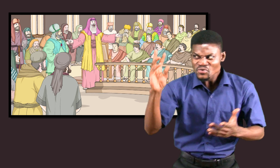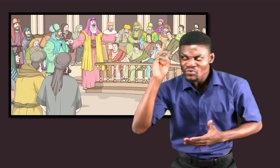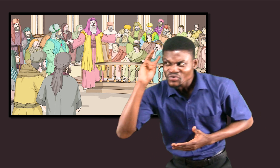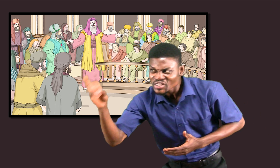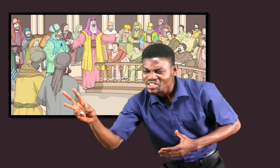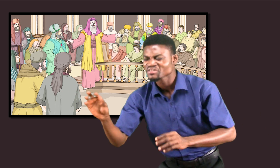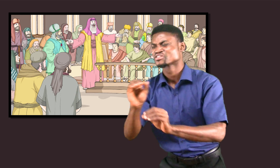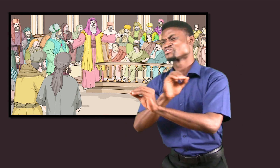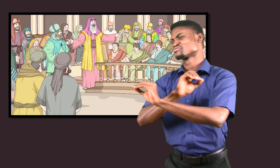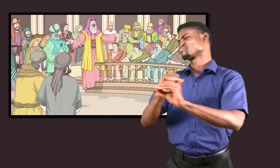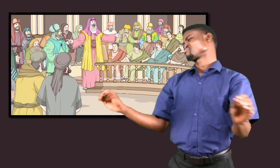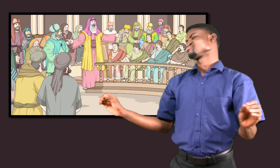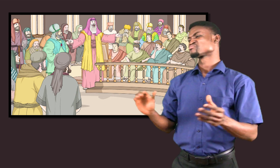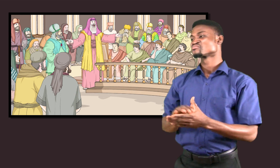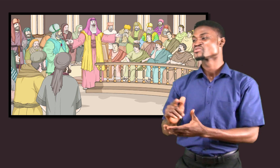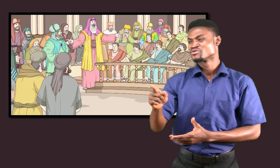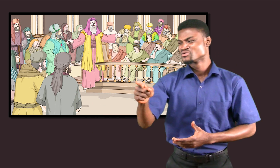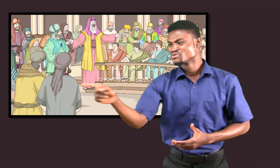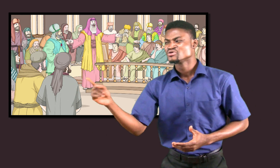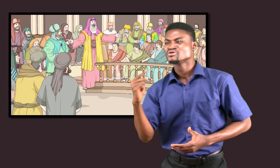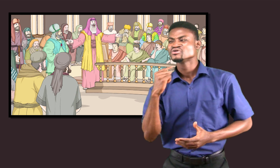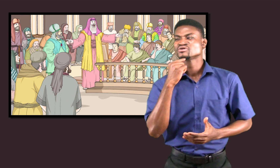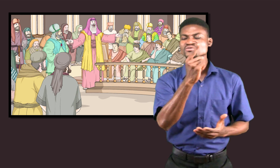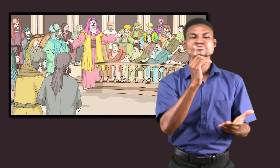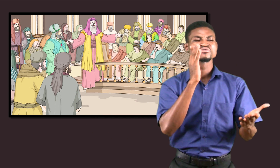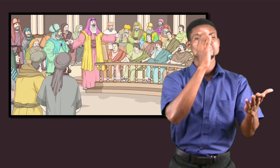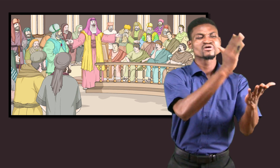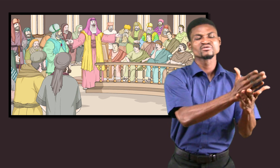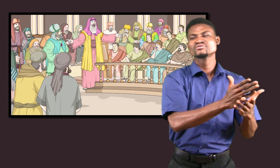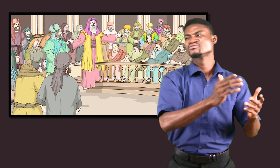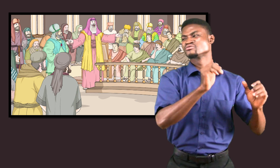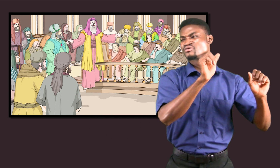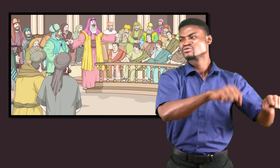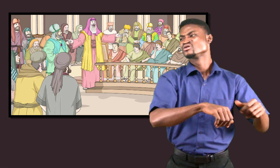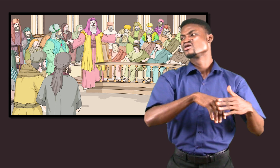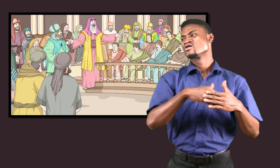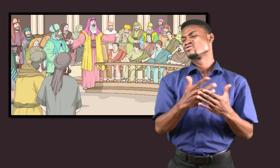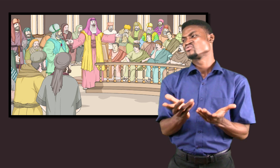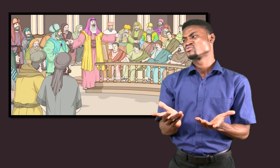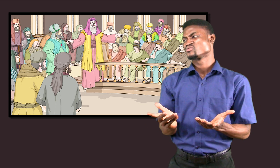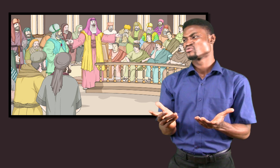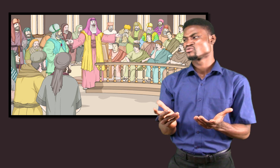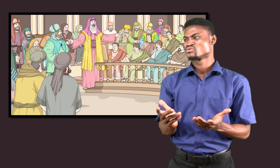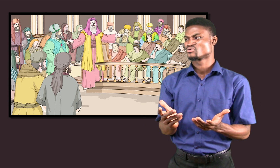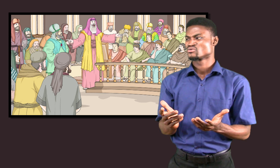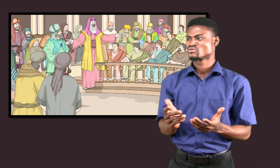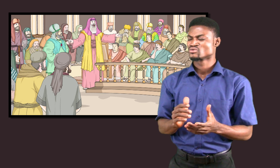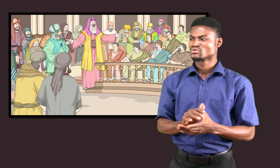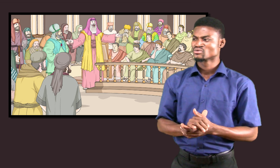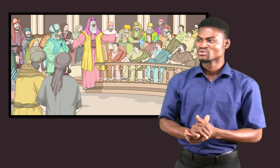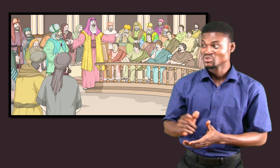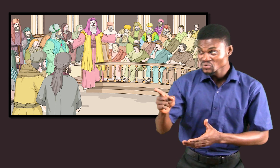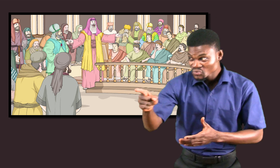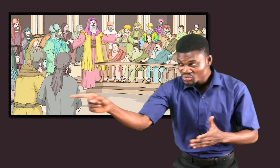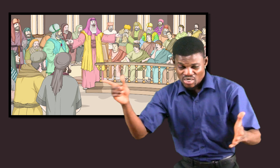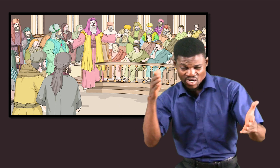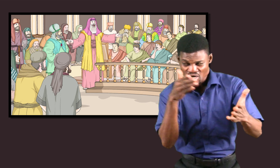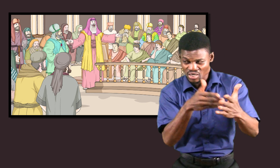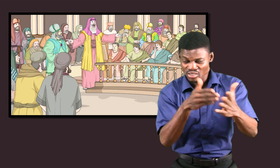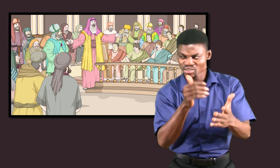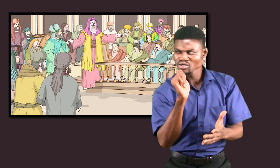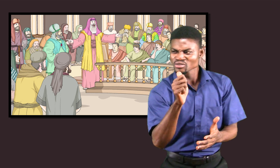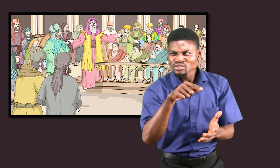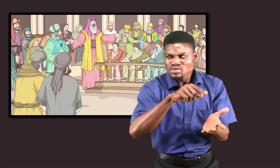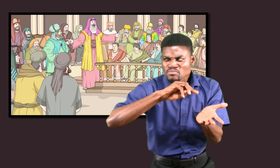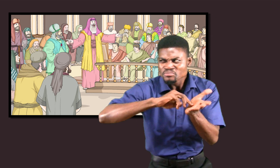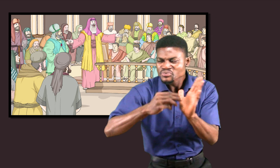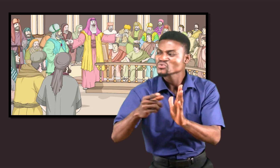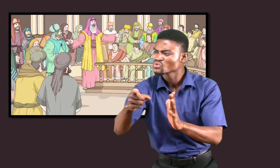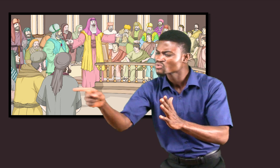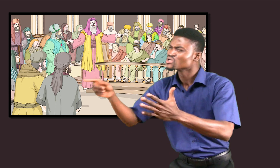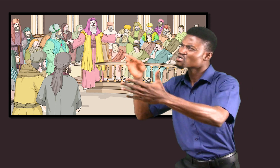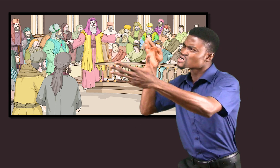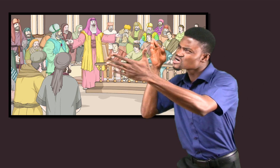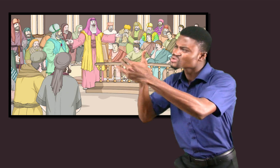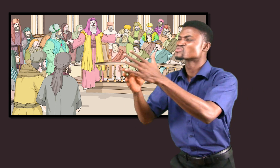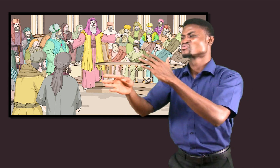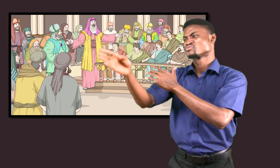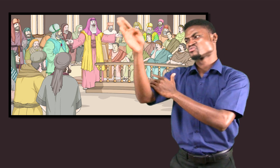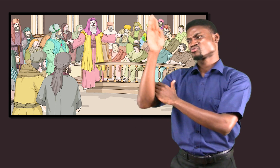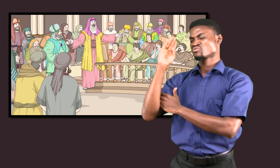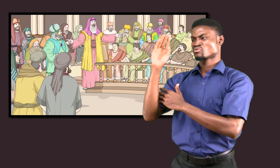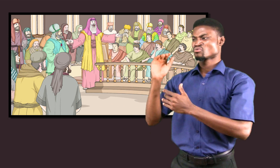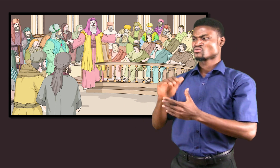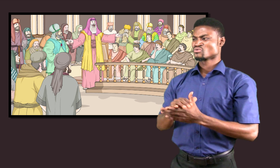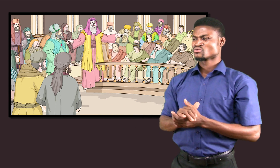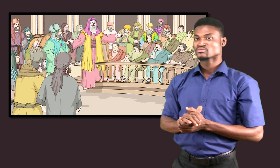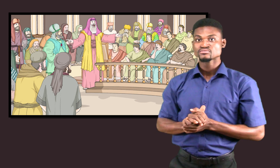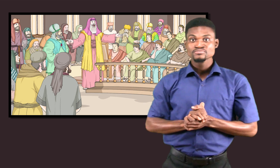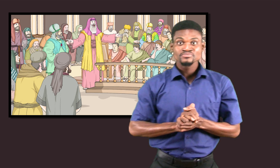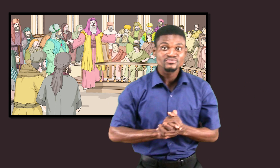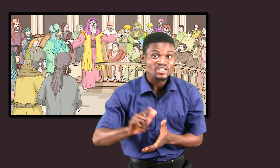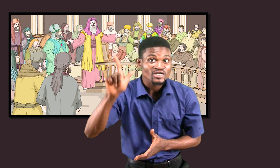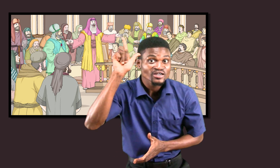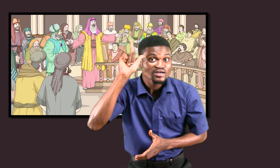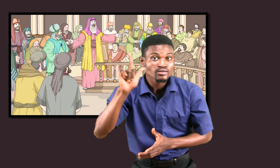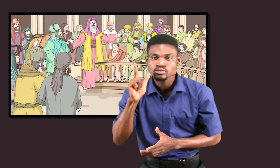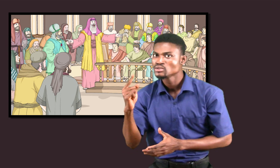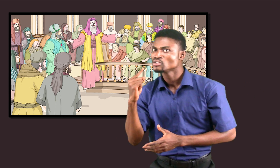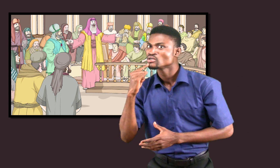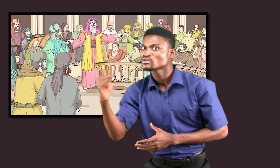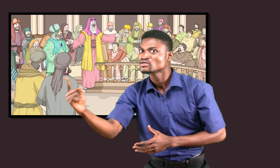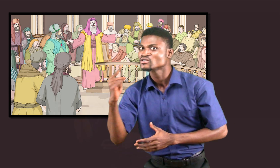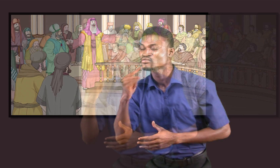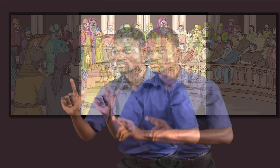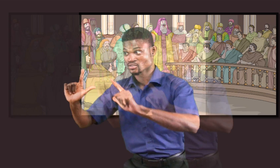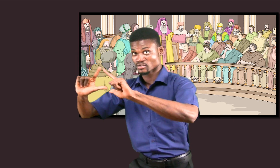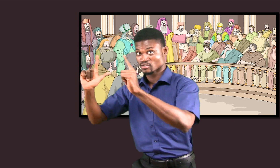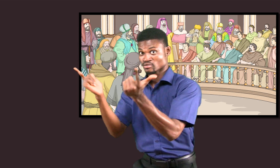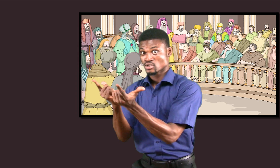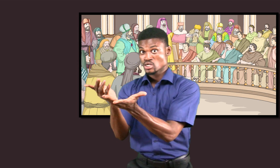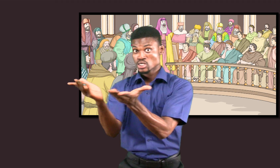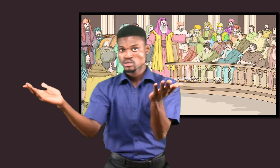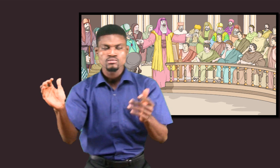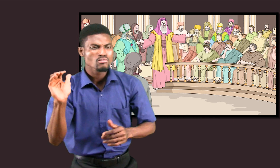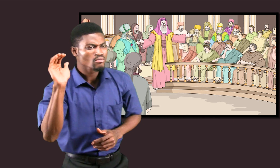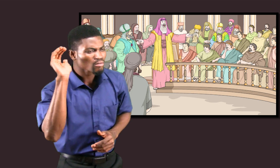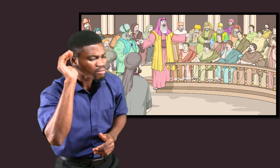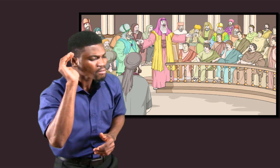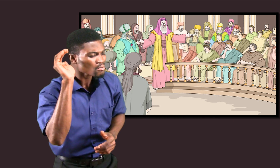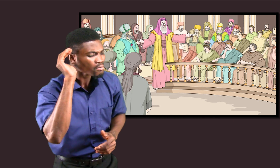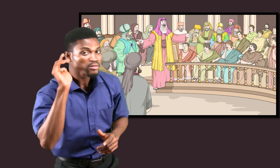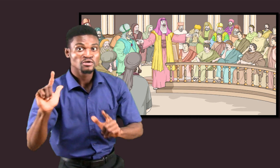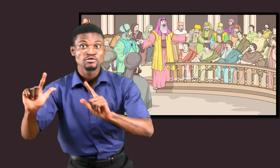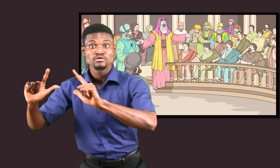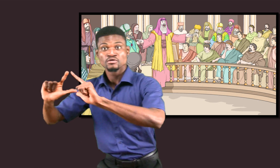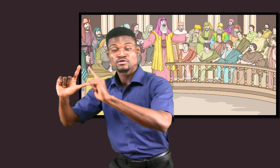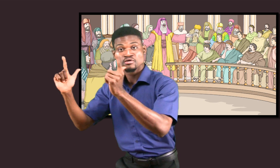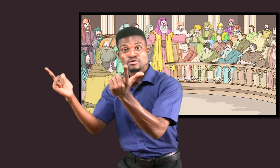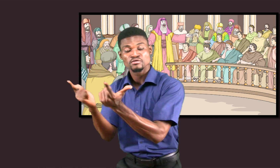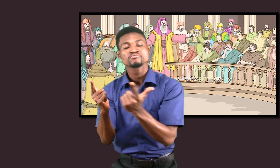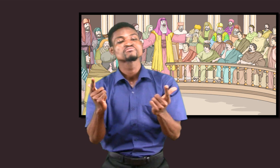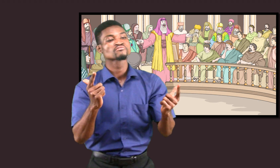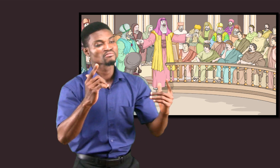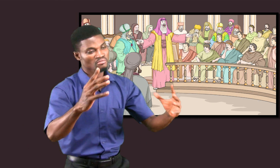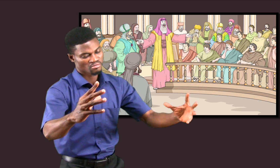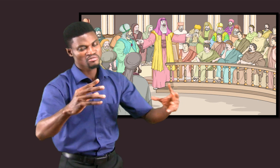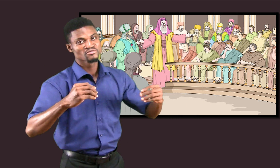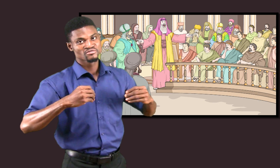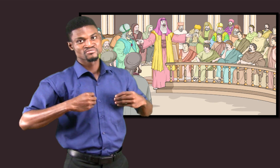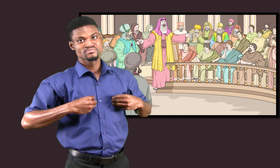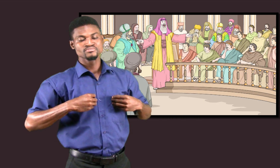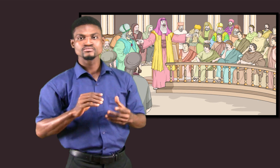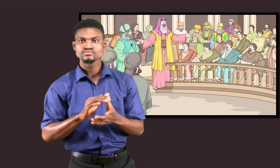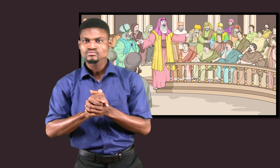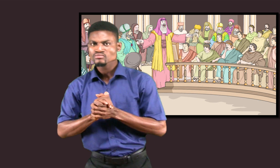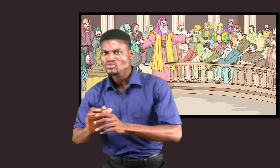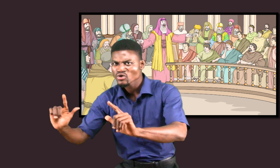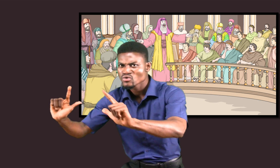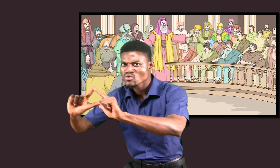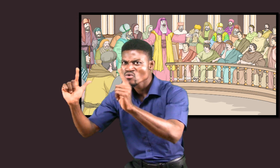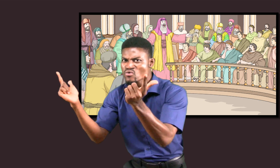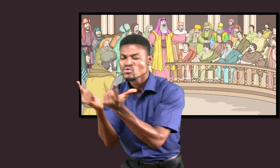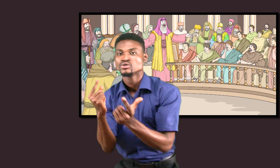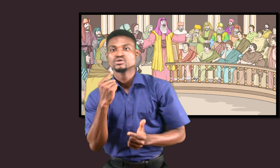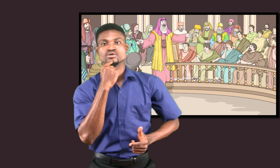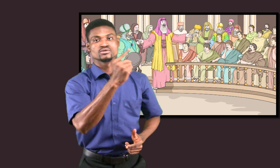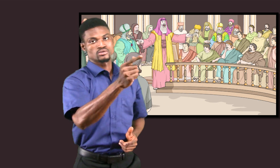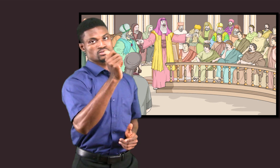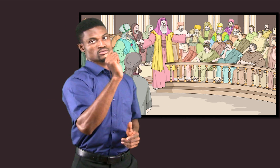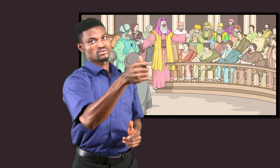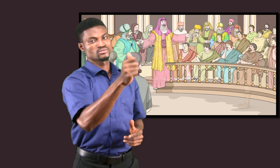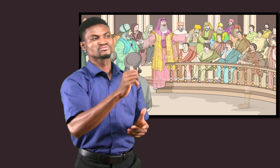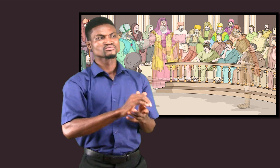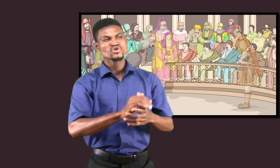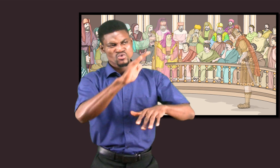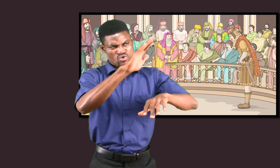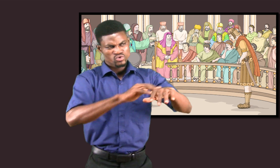Let them go! For if their purpose or endeavor is of human origin, it will fail.